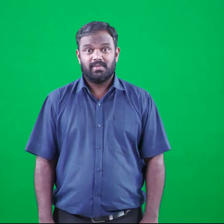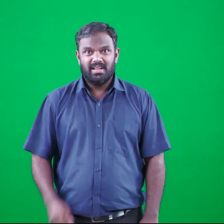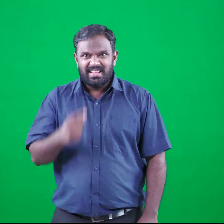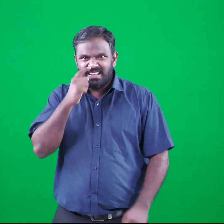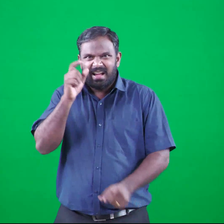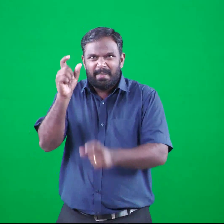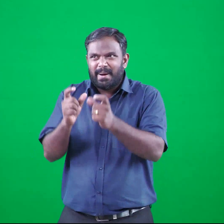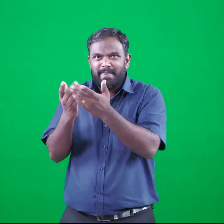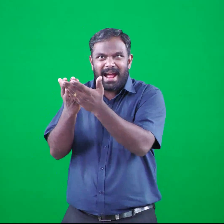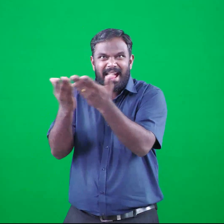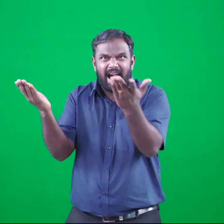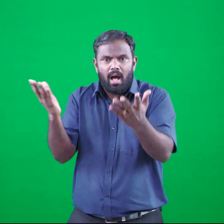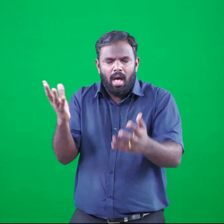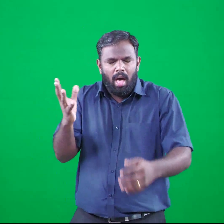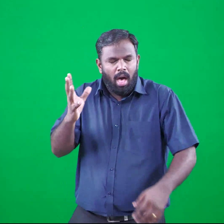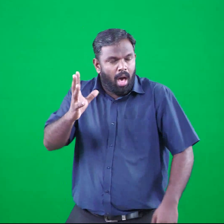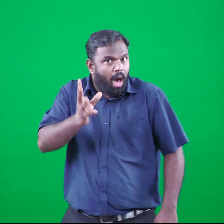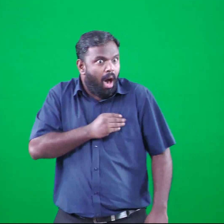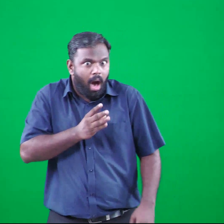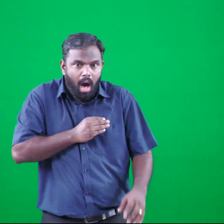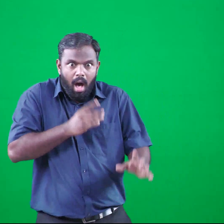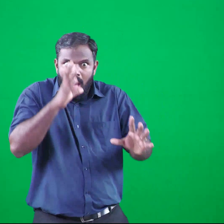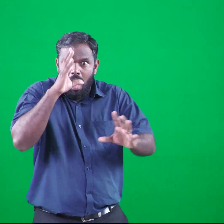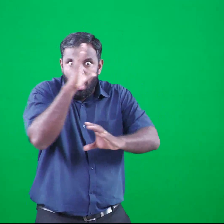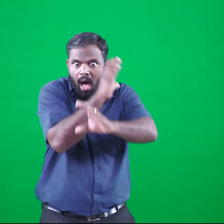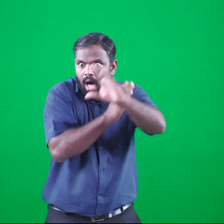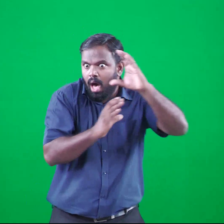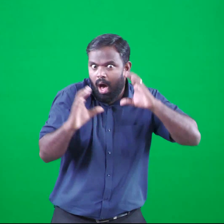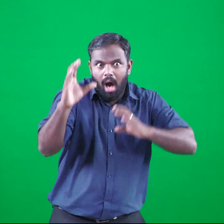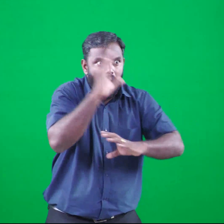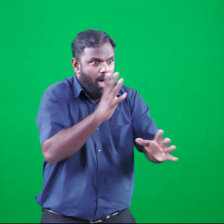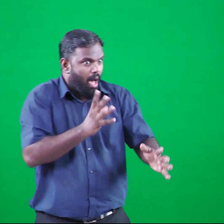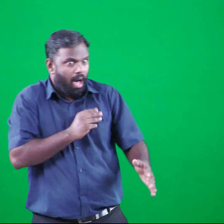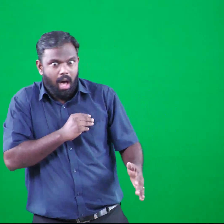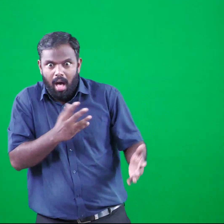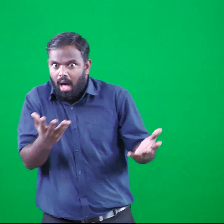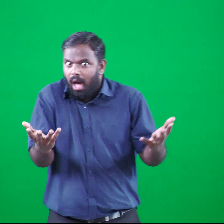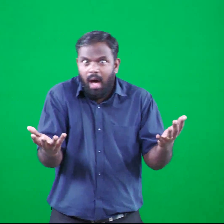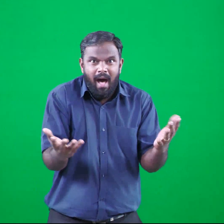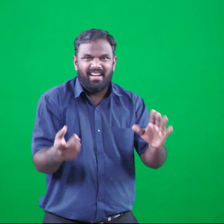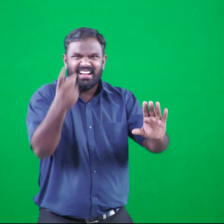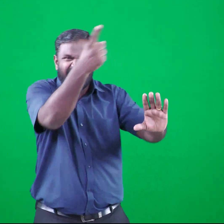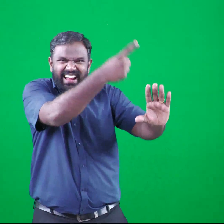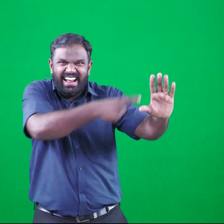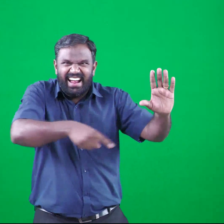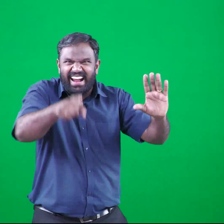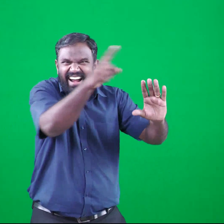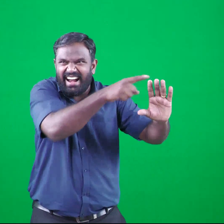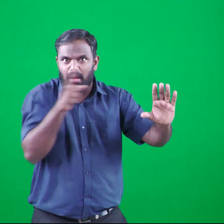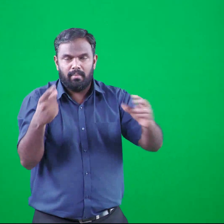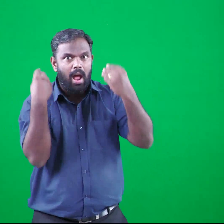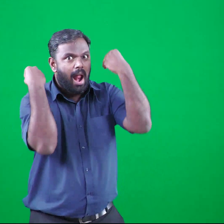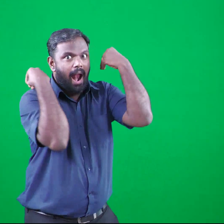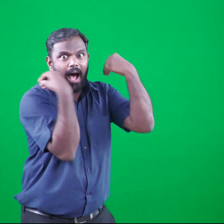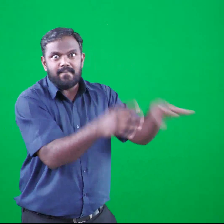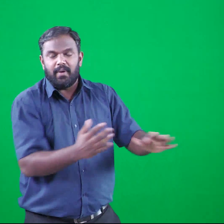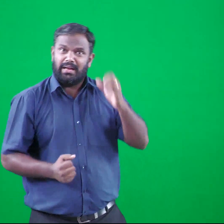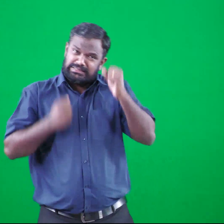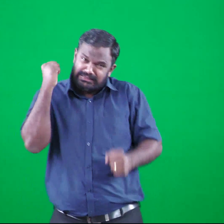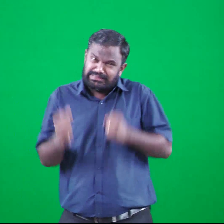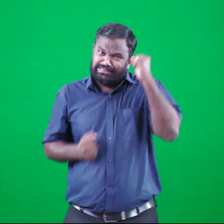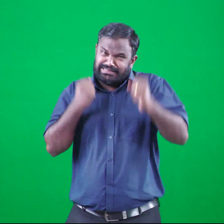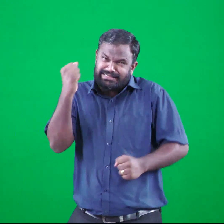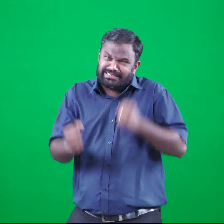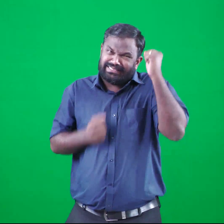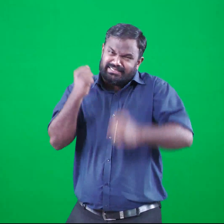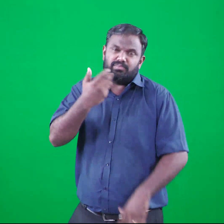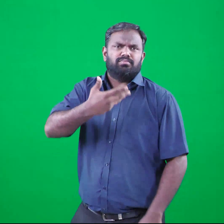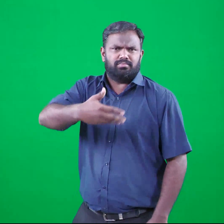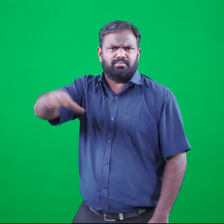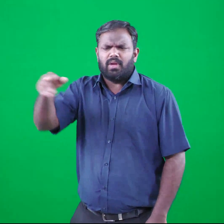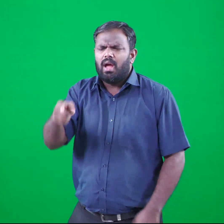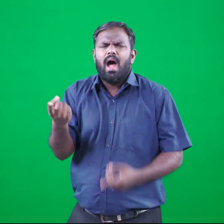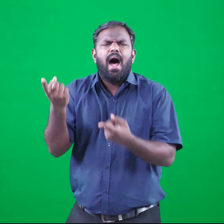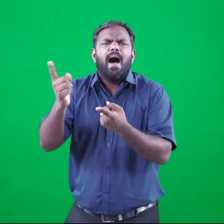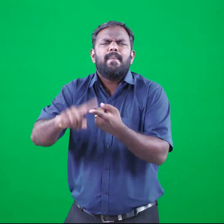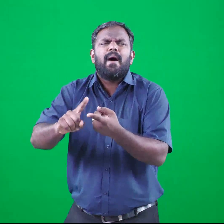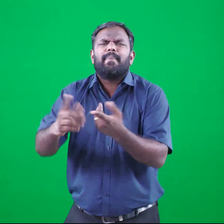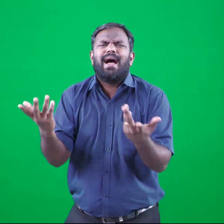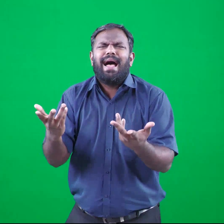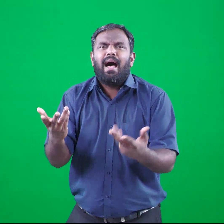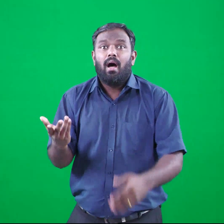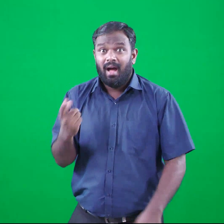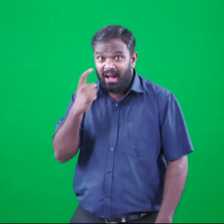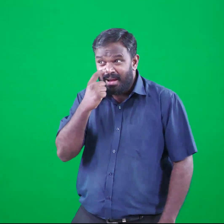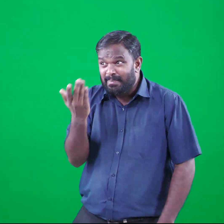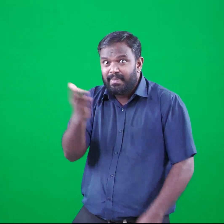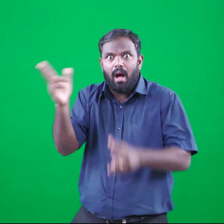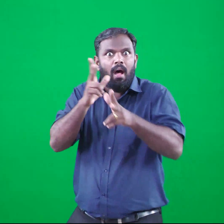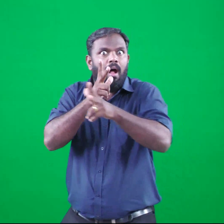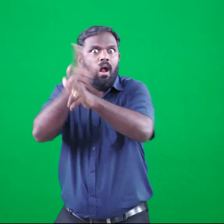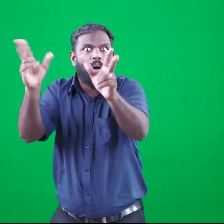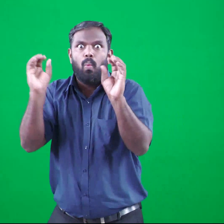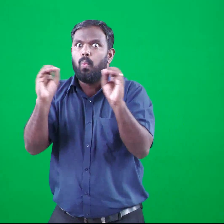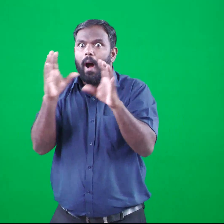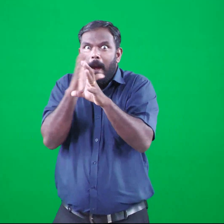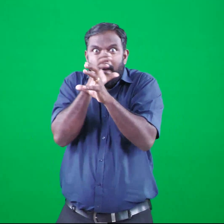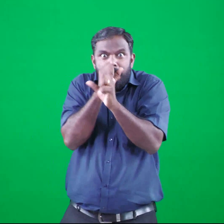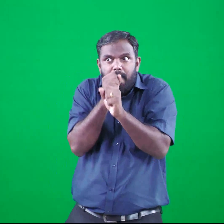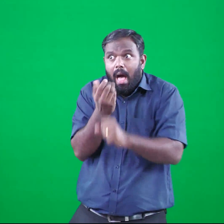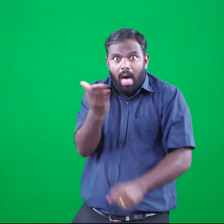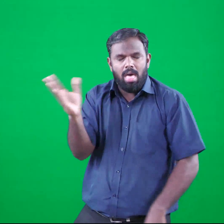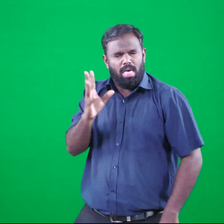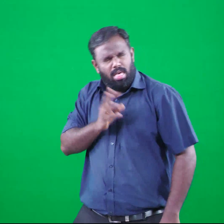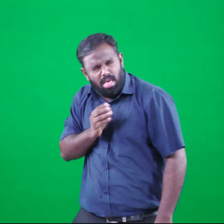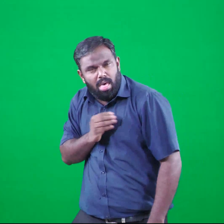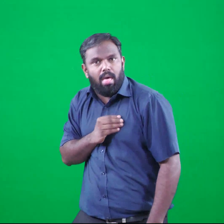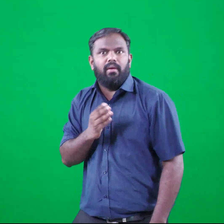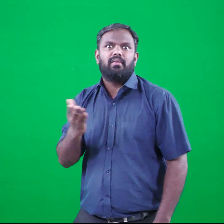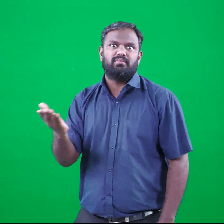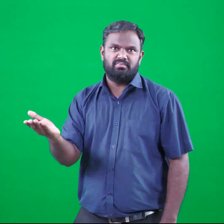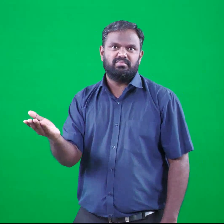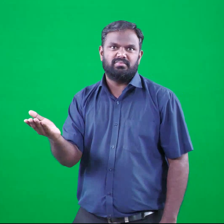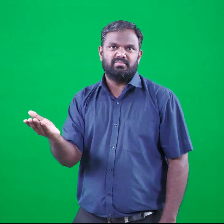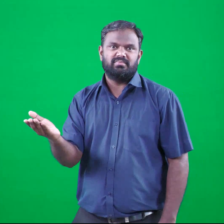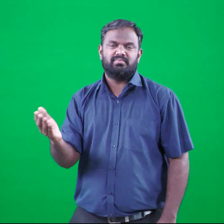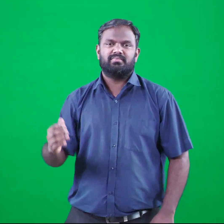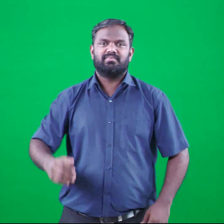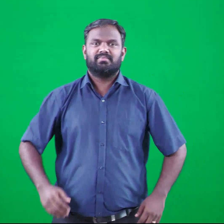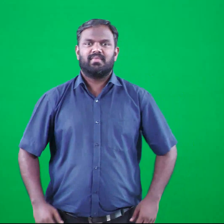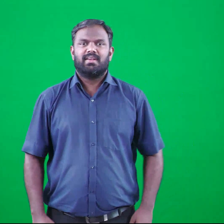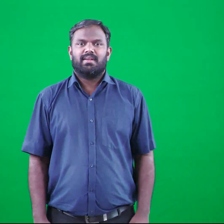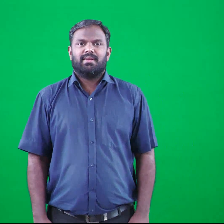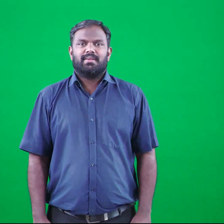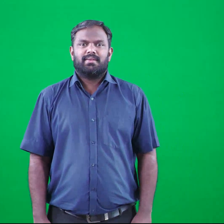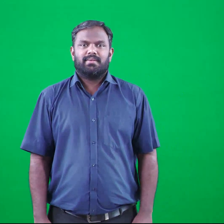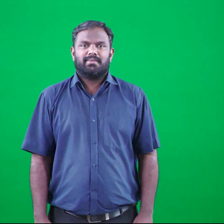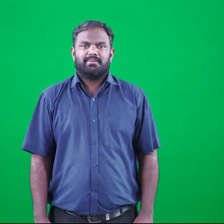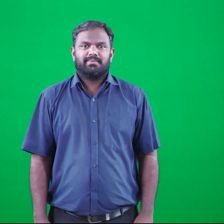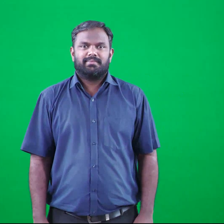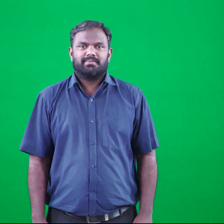So the women left the tomb and ran away, trembling and bewildered. And in their fear they did not say a word to anyone.